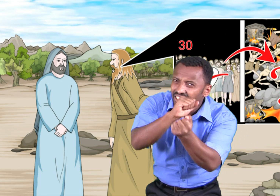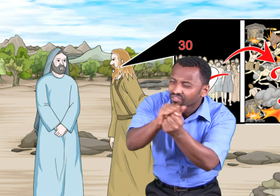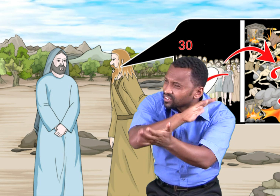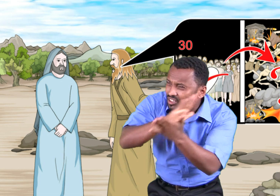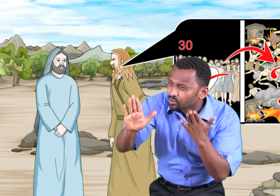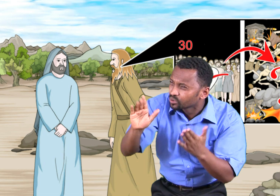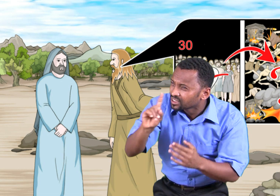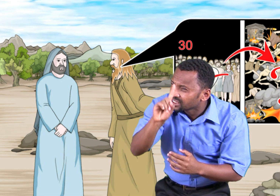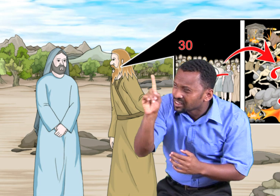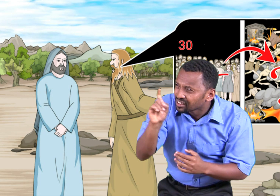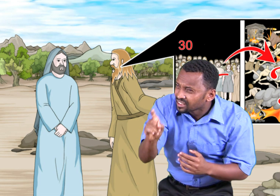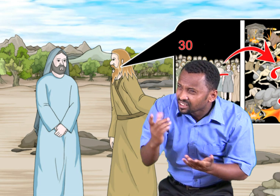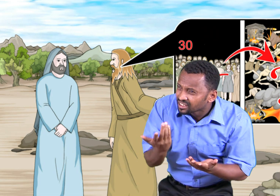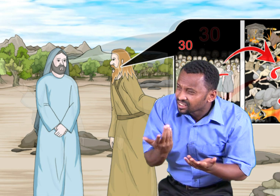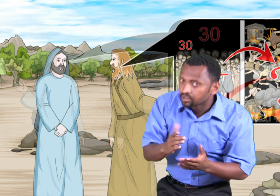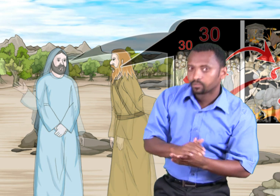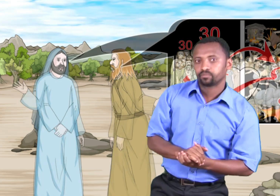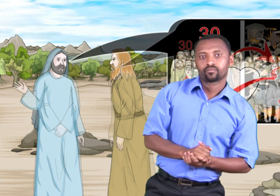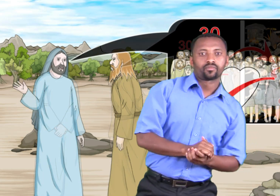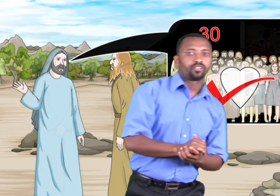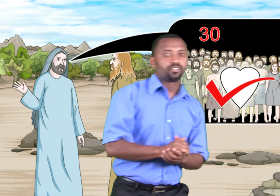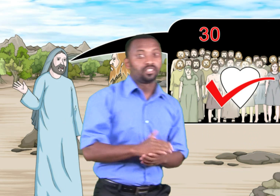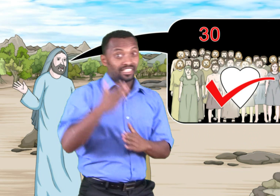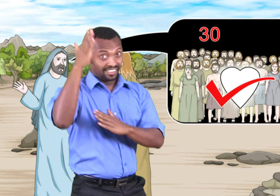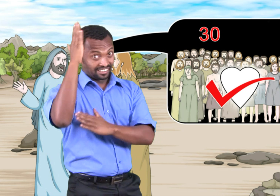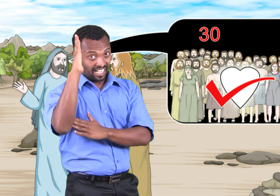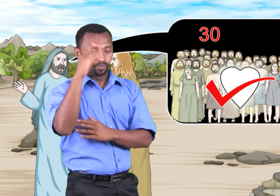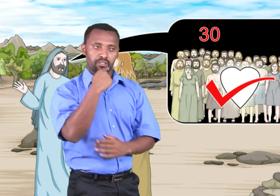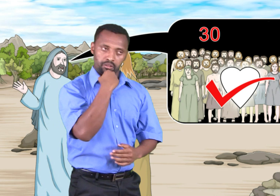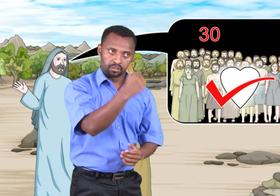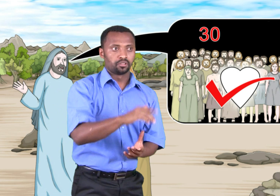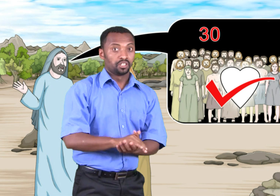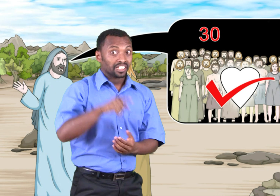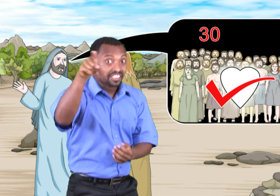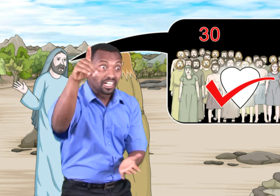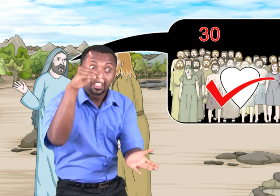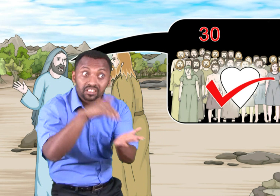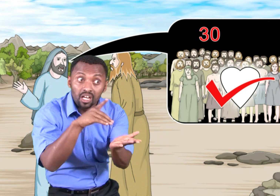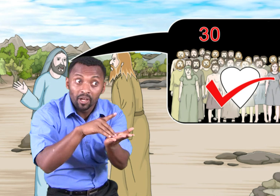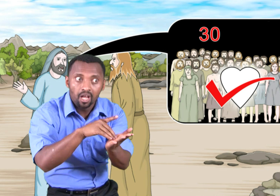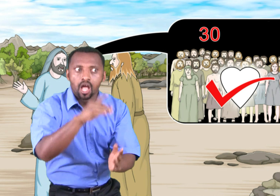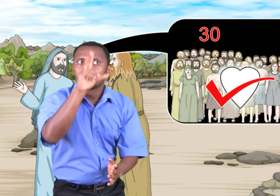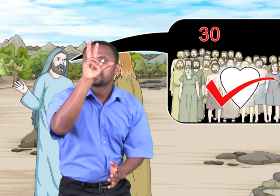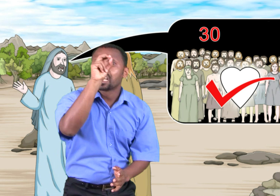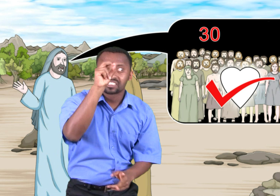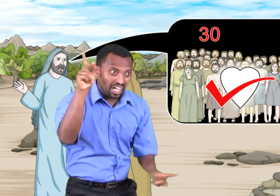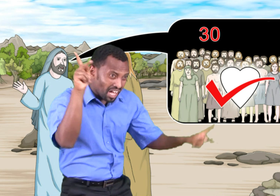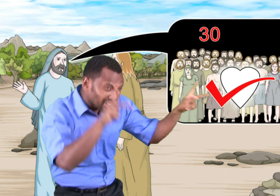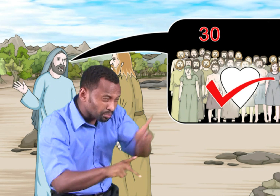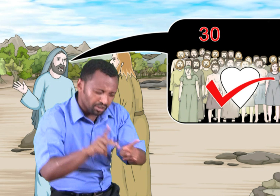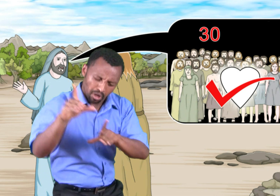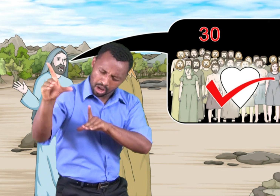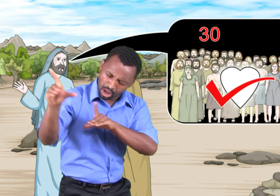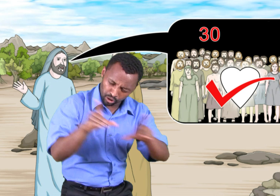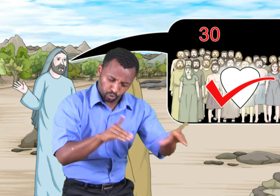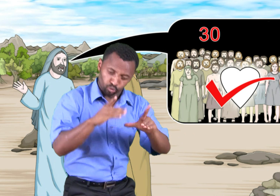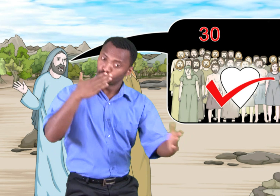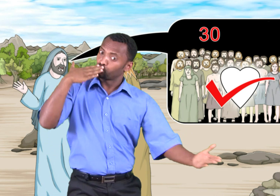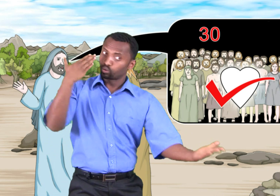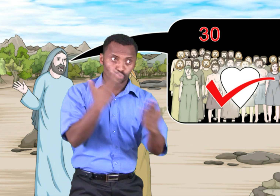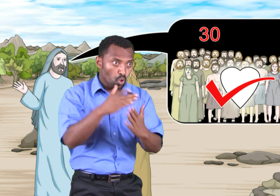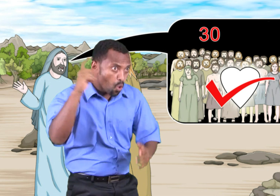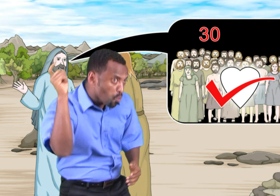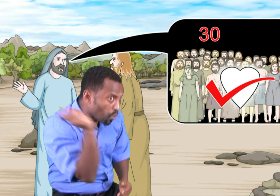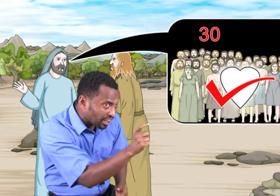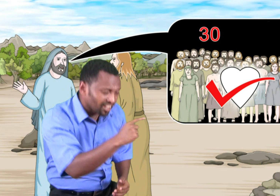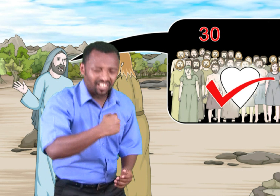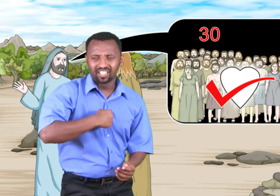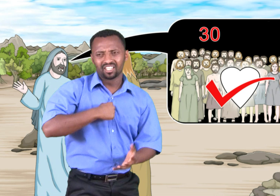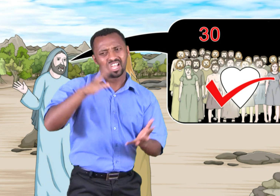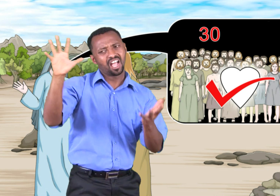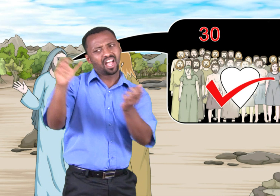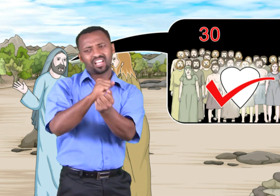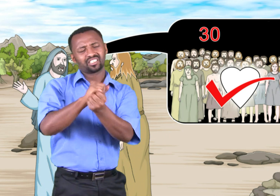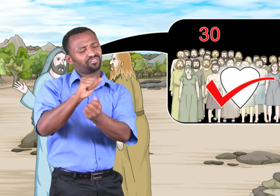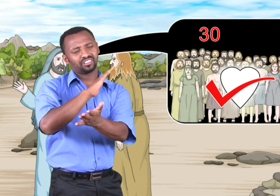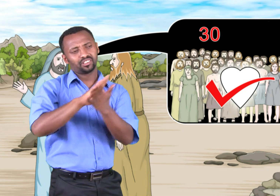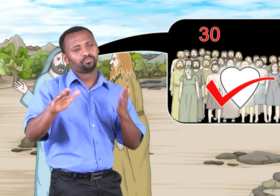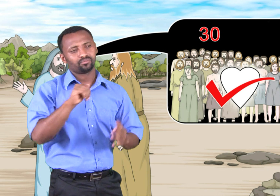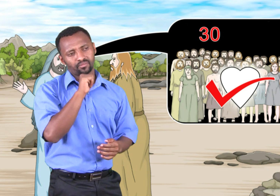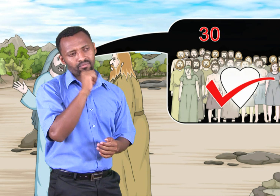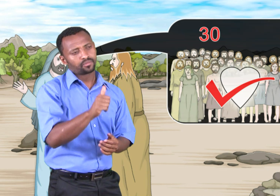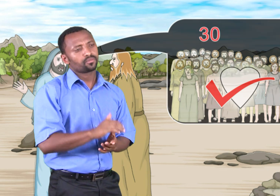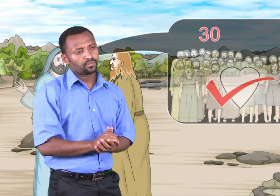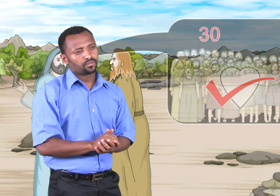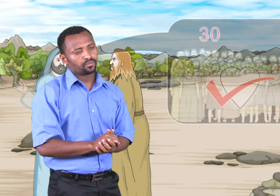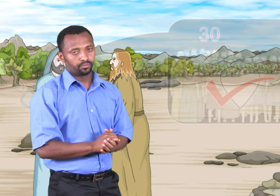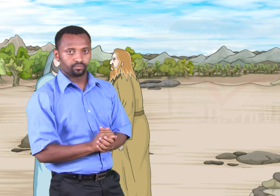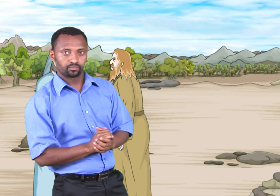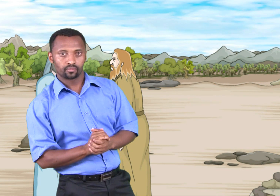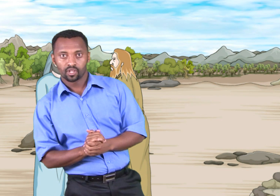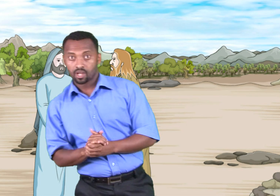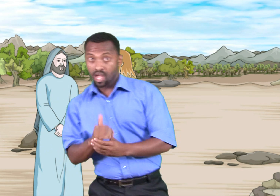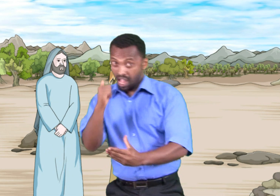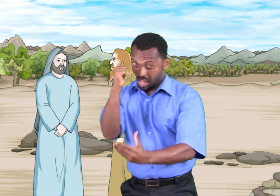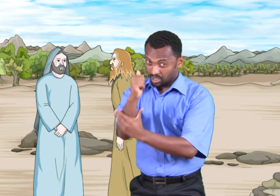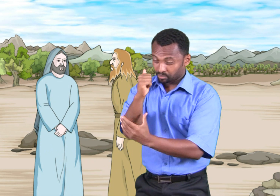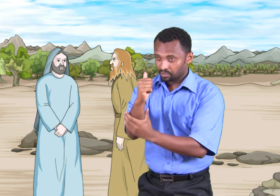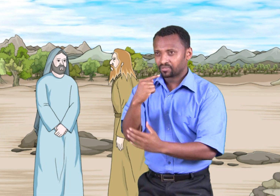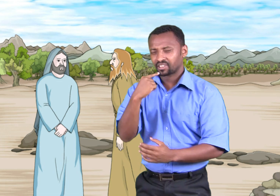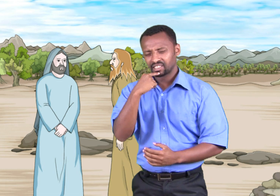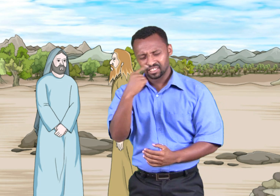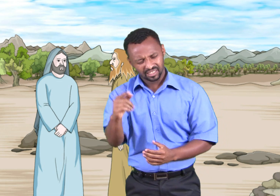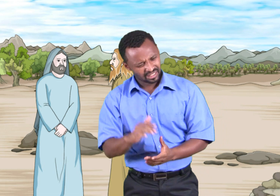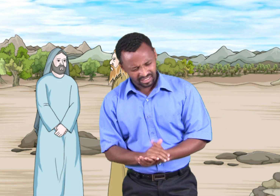He replied, “If I find thirty there, I will not do it.”